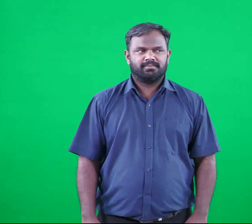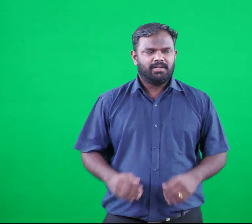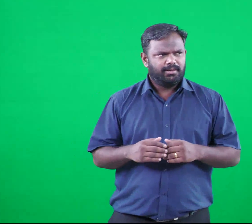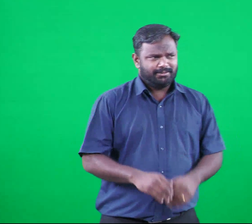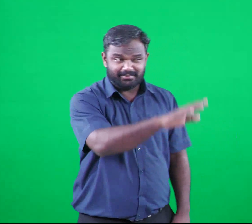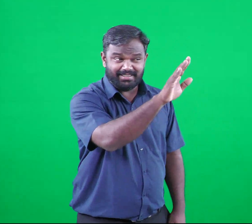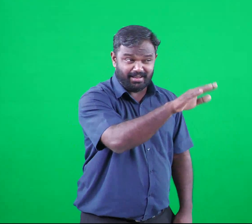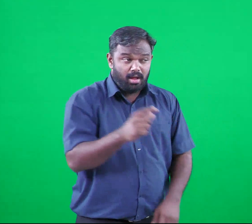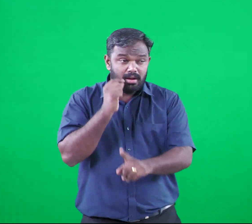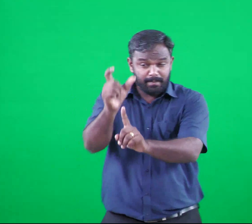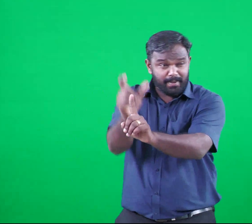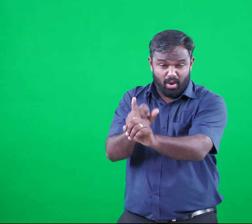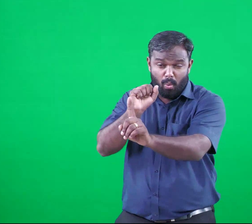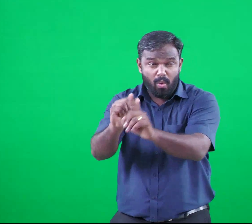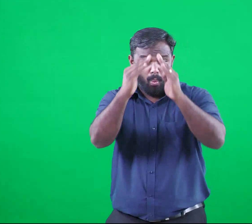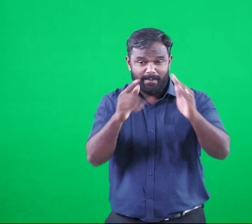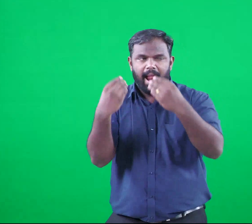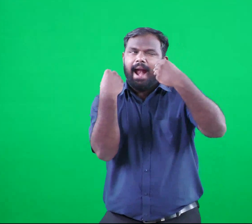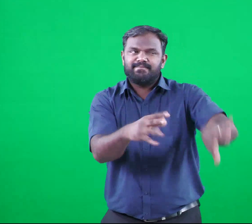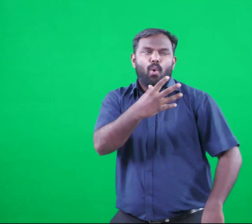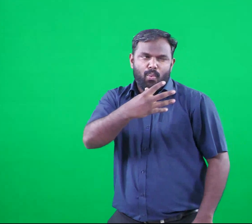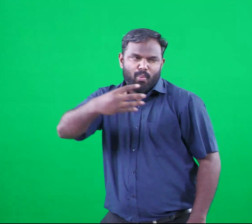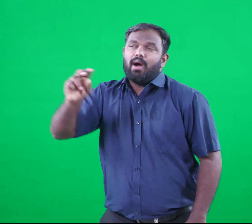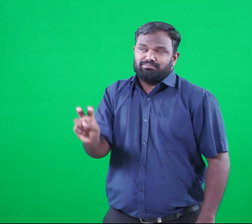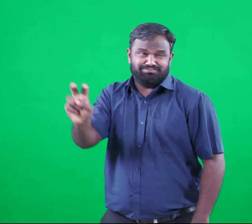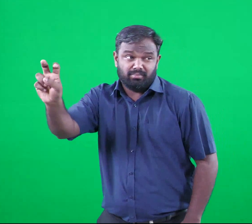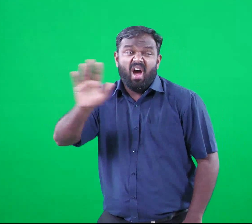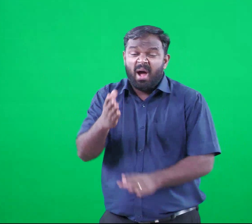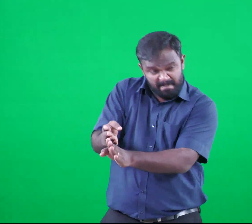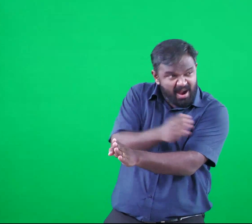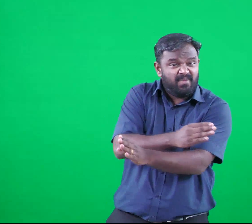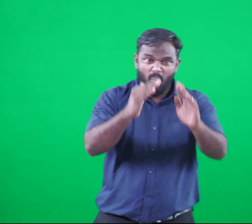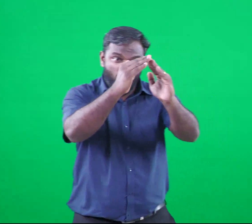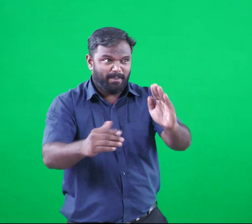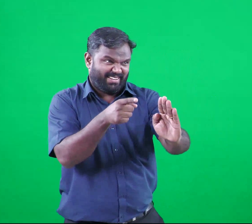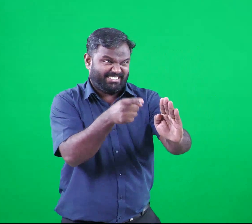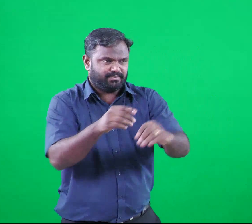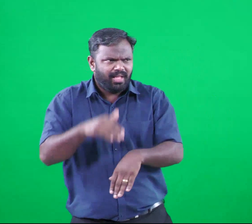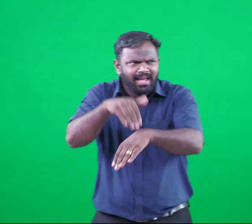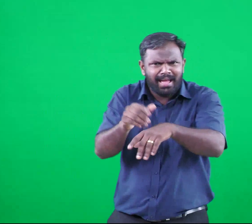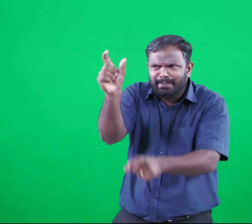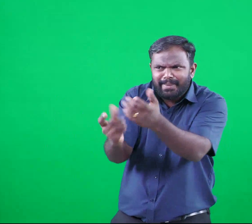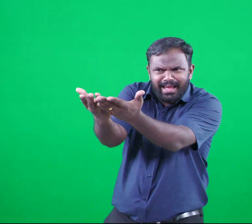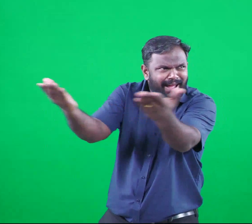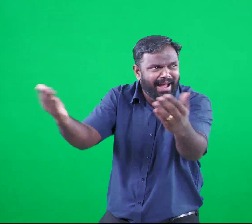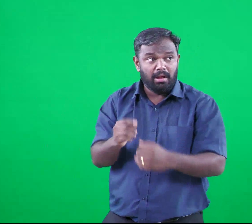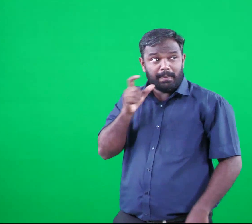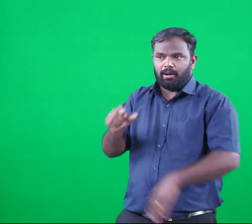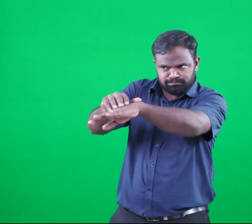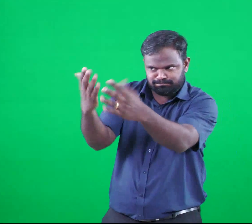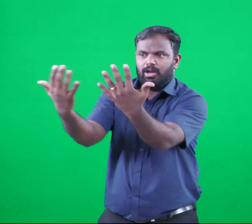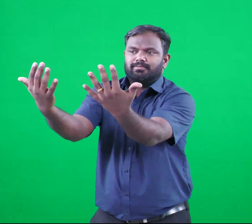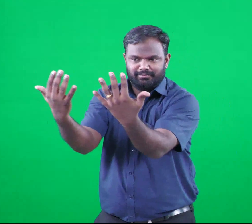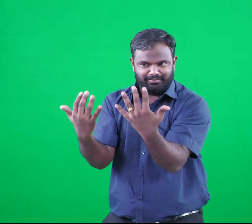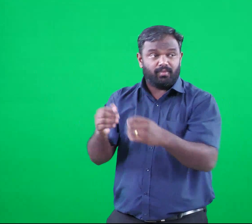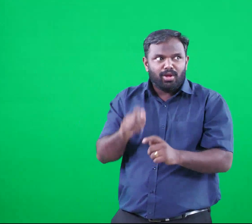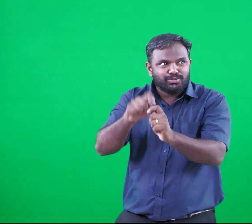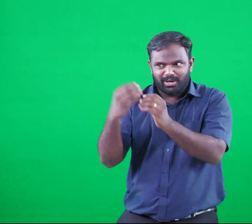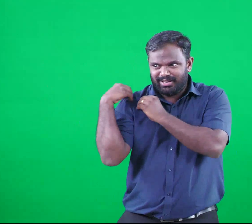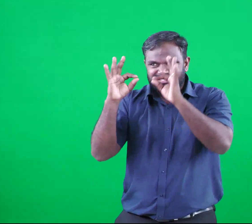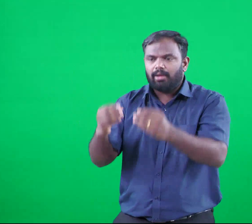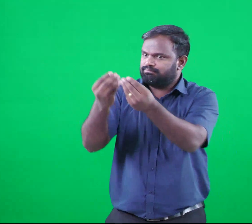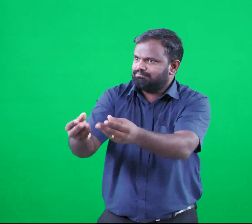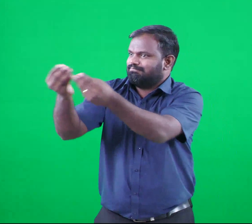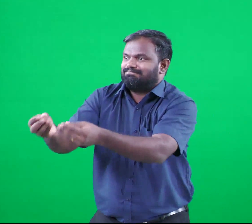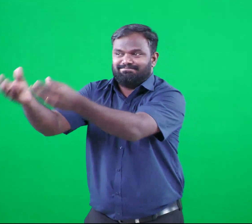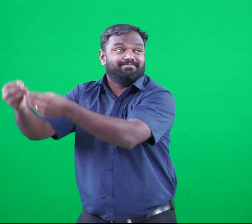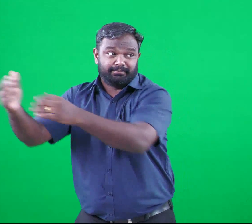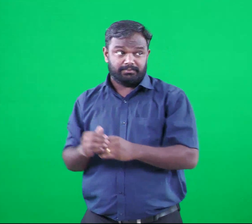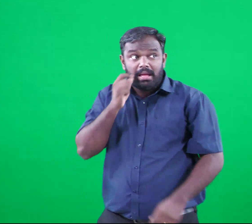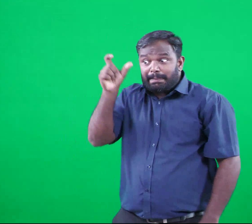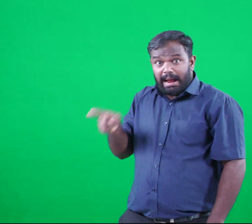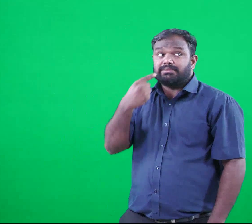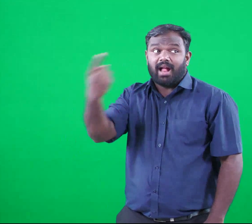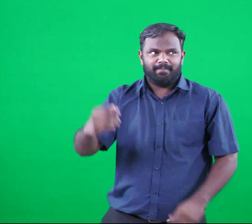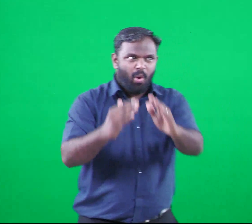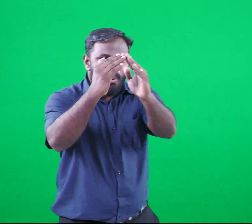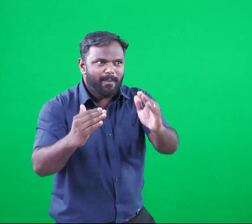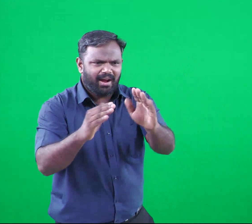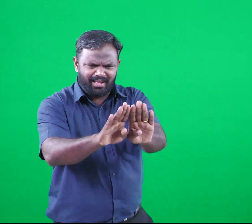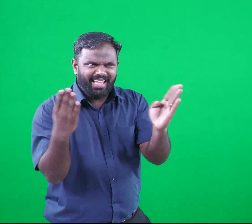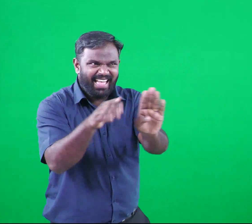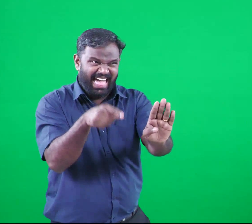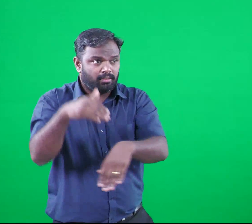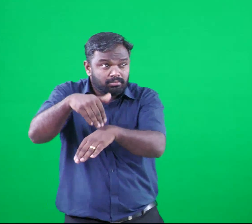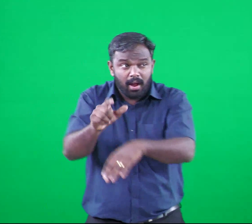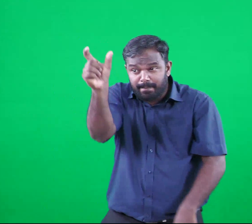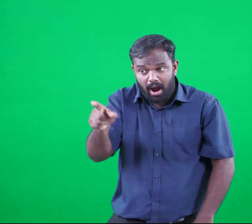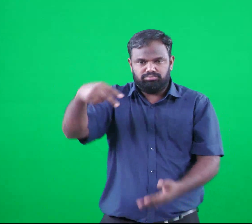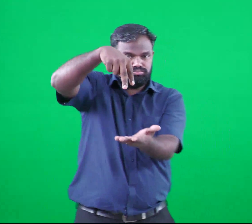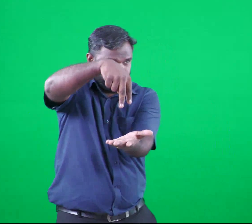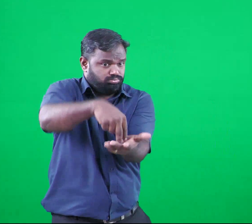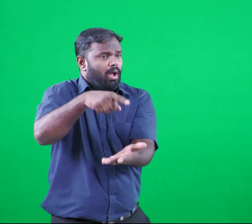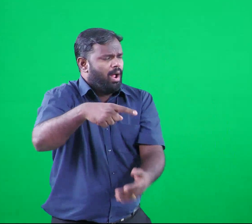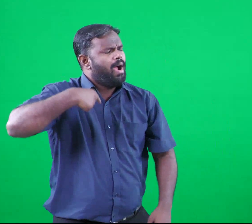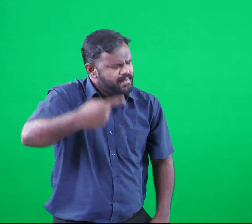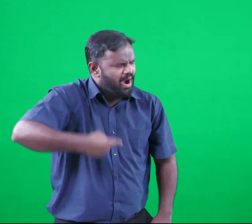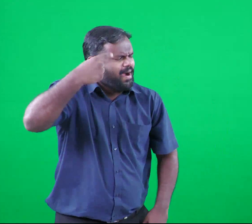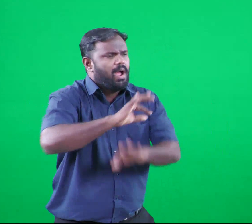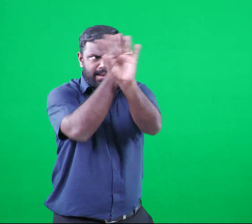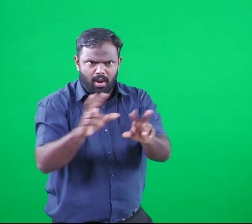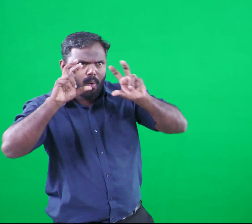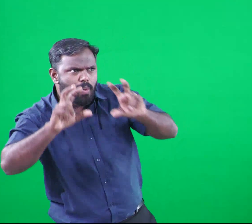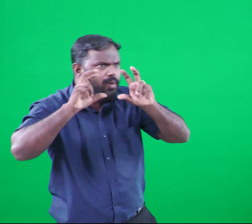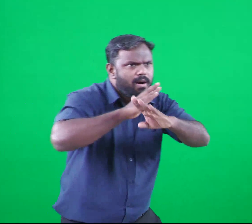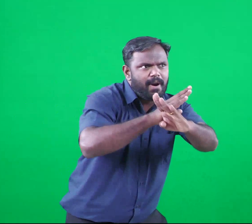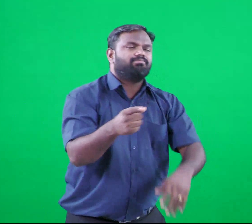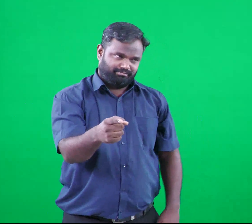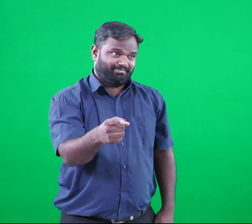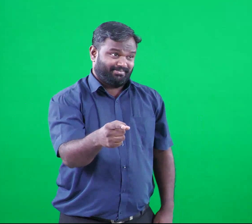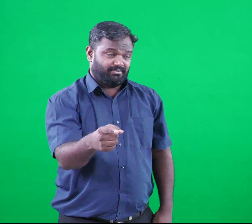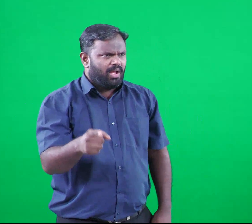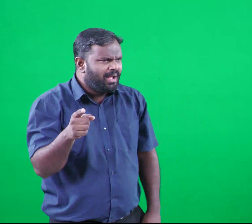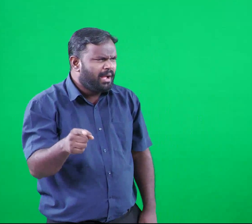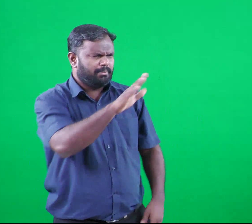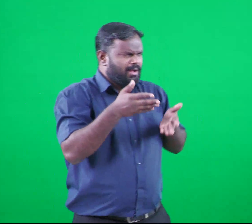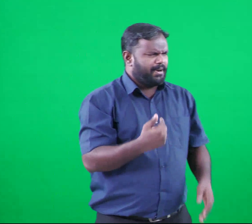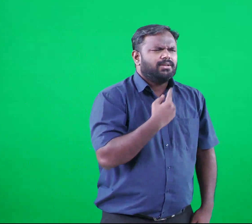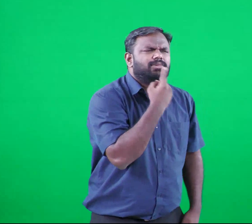It is like a man going on a journey who left his house, put each servant in charge of his own task, and instructed the doorkeeper to keep watch.